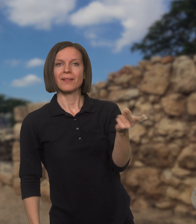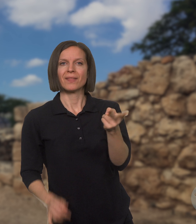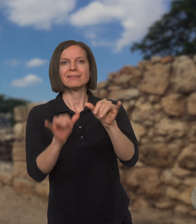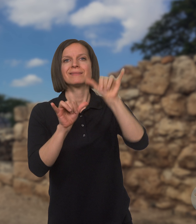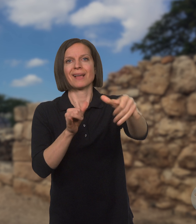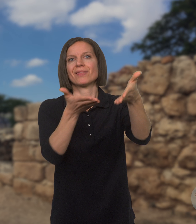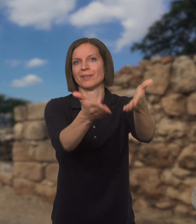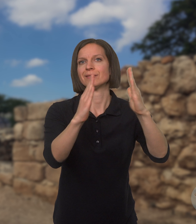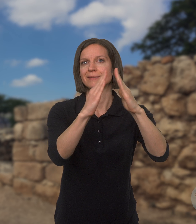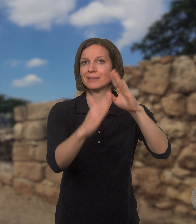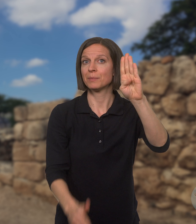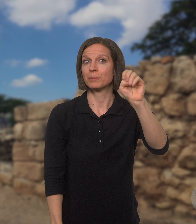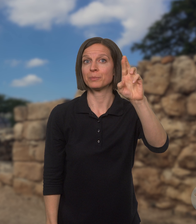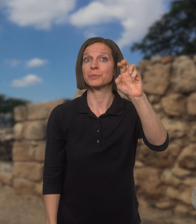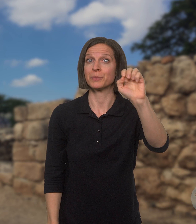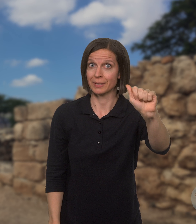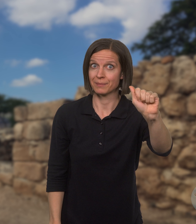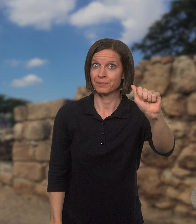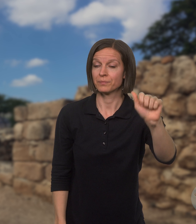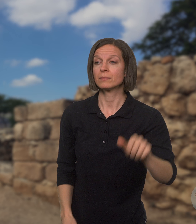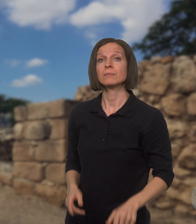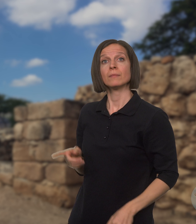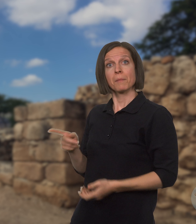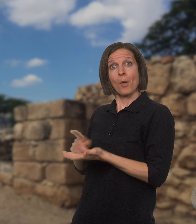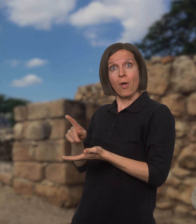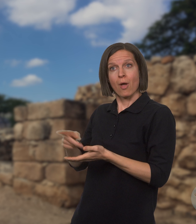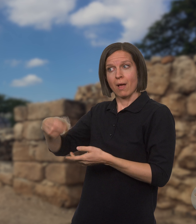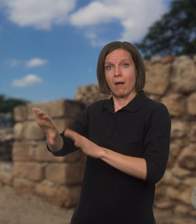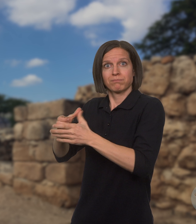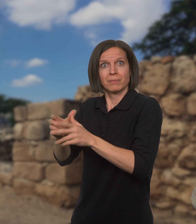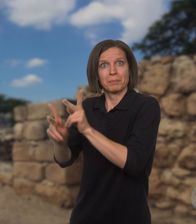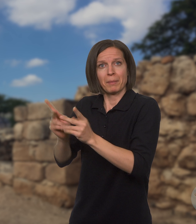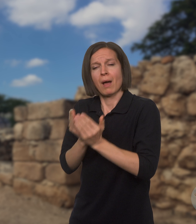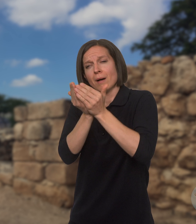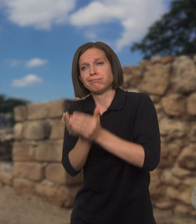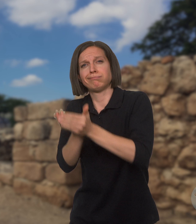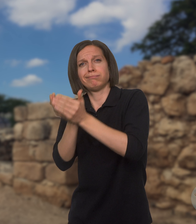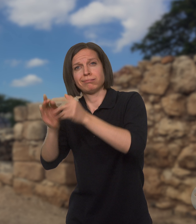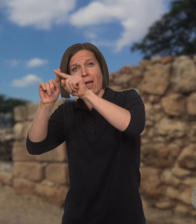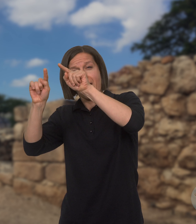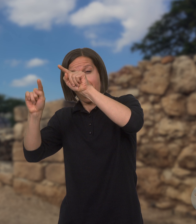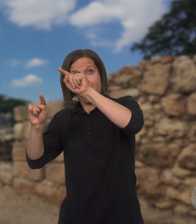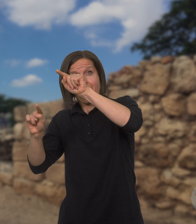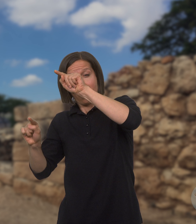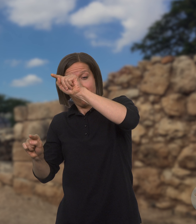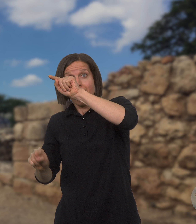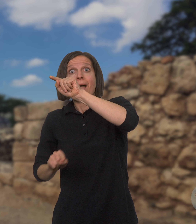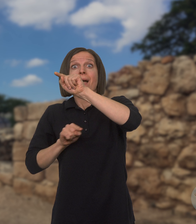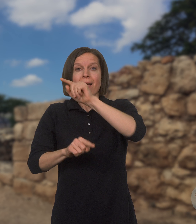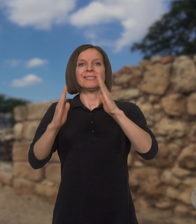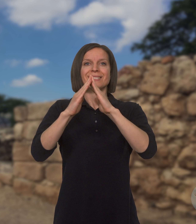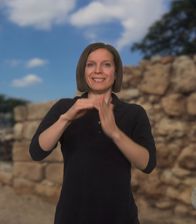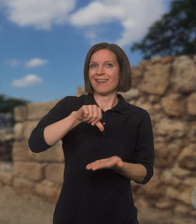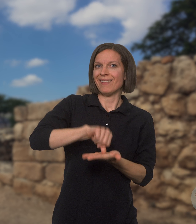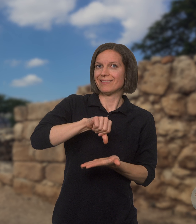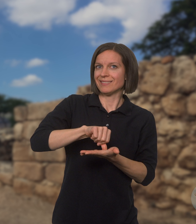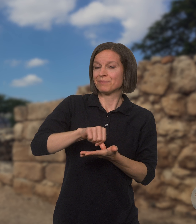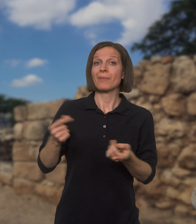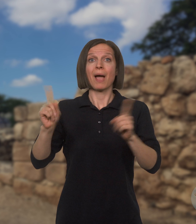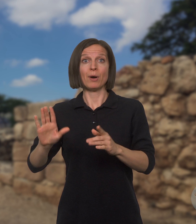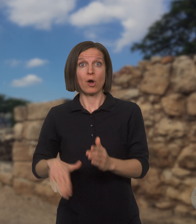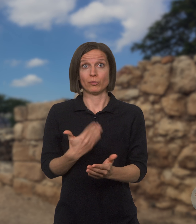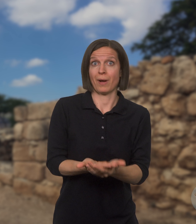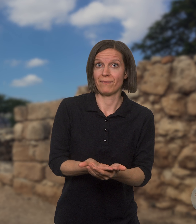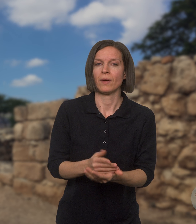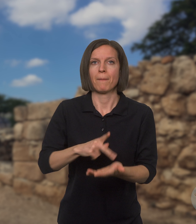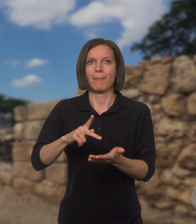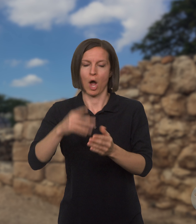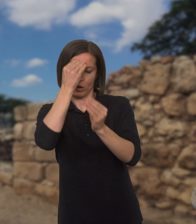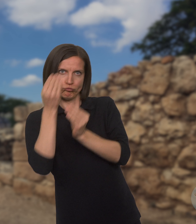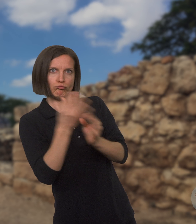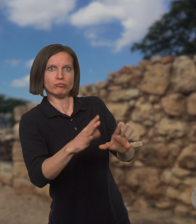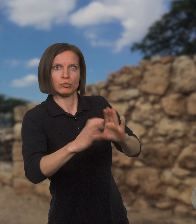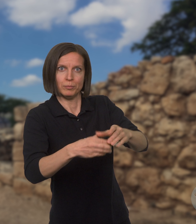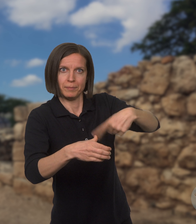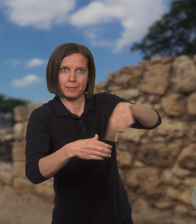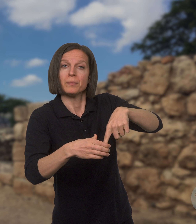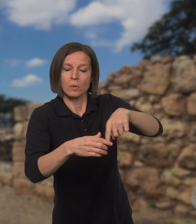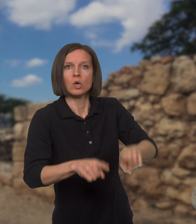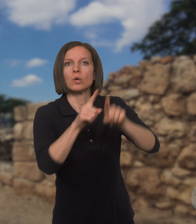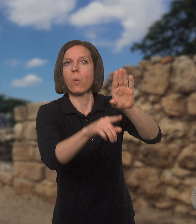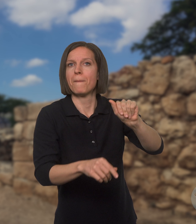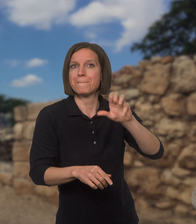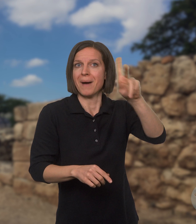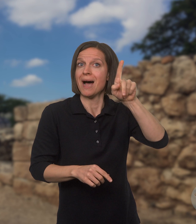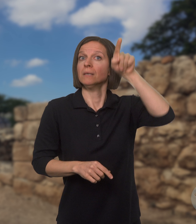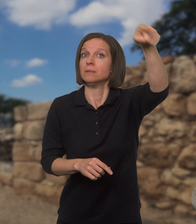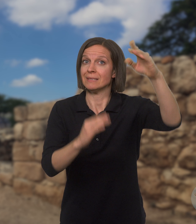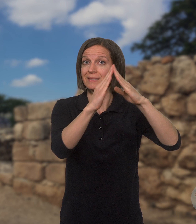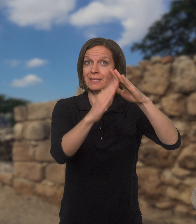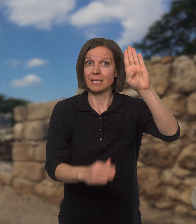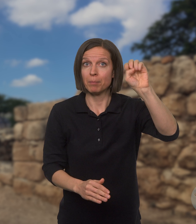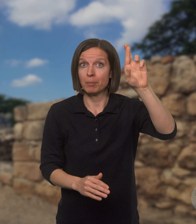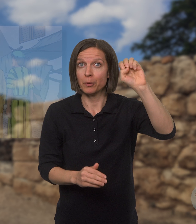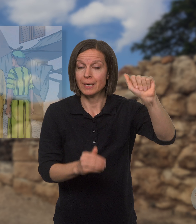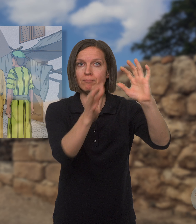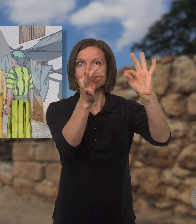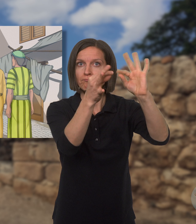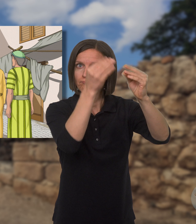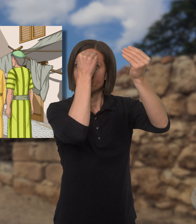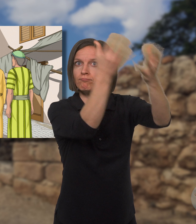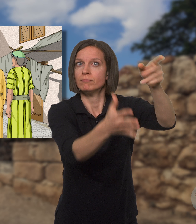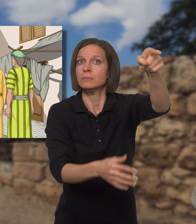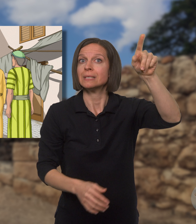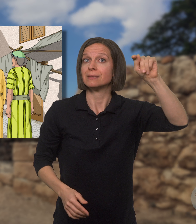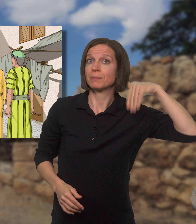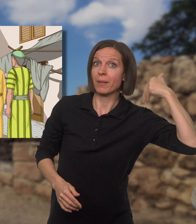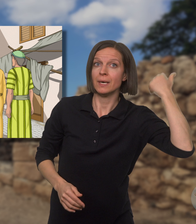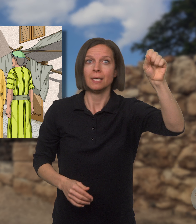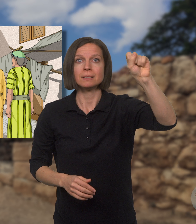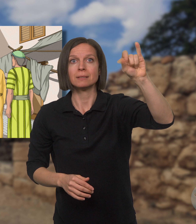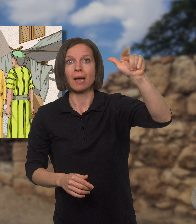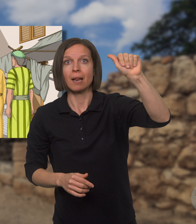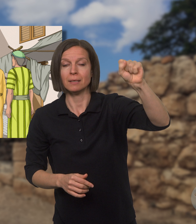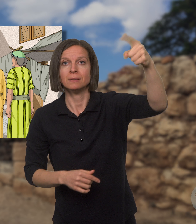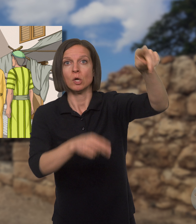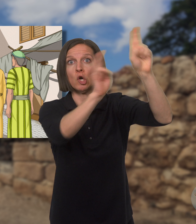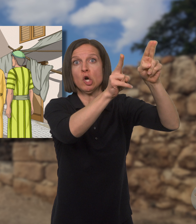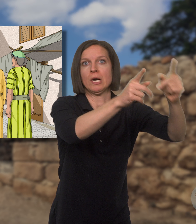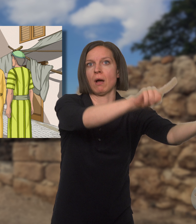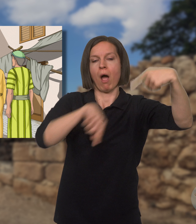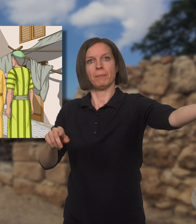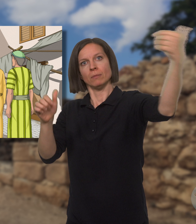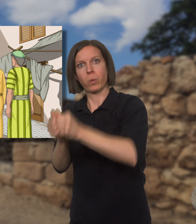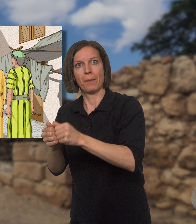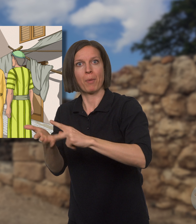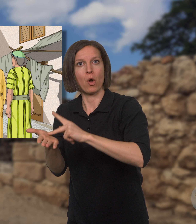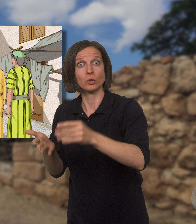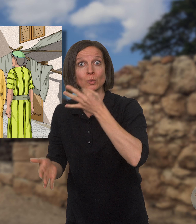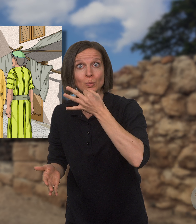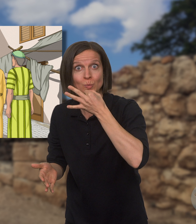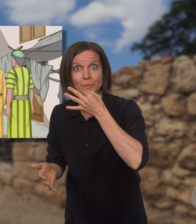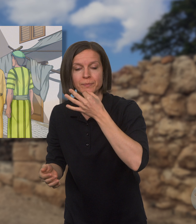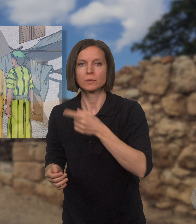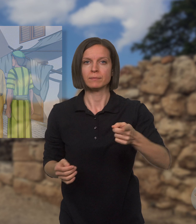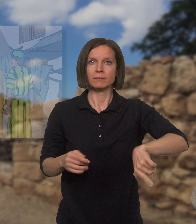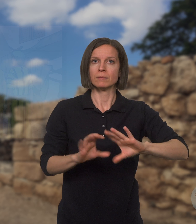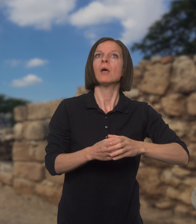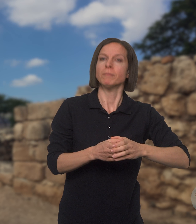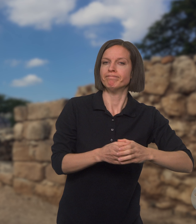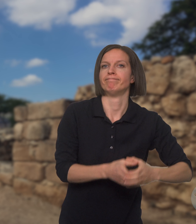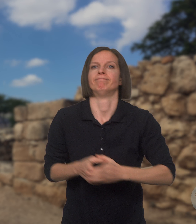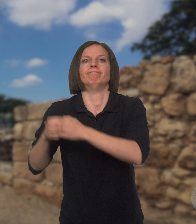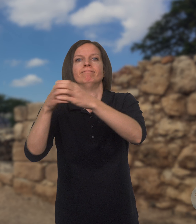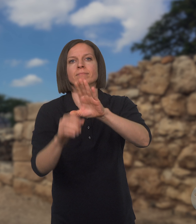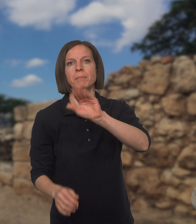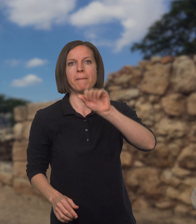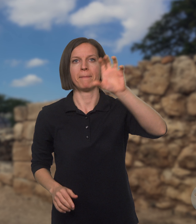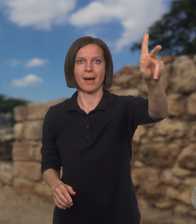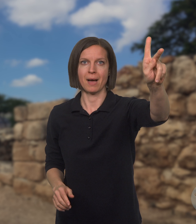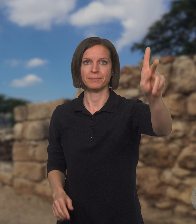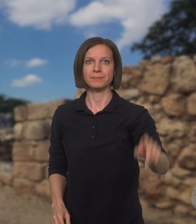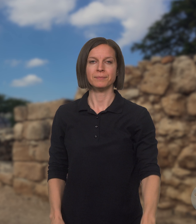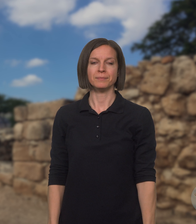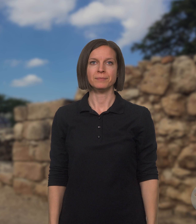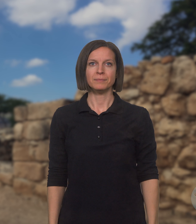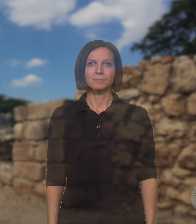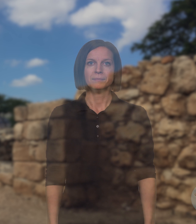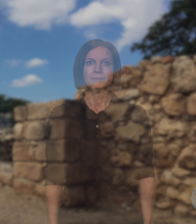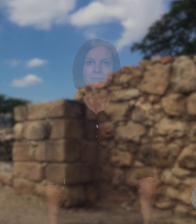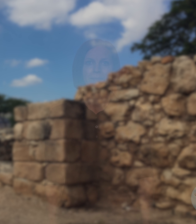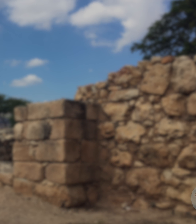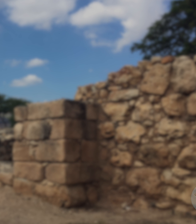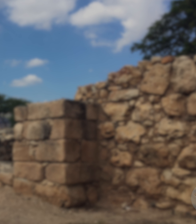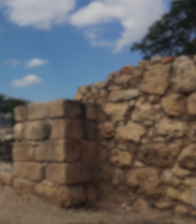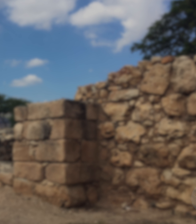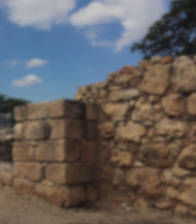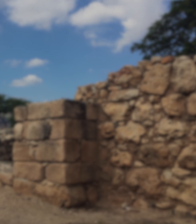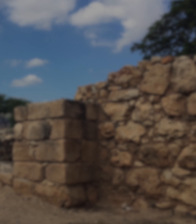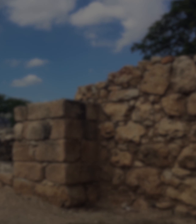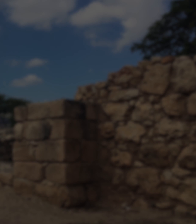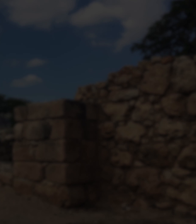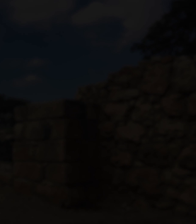Those who escorted Paul brought him to Athens and then returned with instructions for Silas and Timothy to join him as soon as possible.